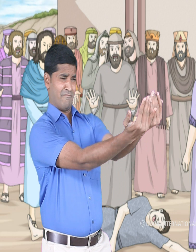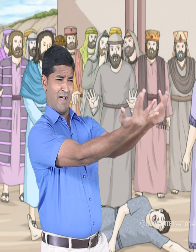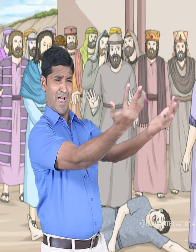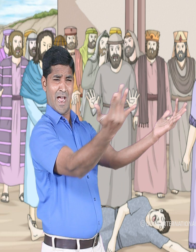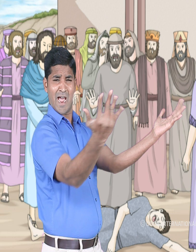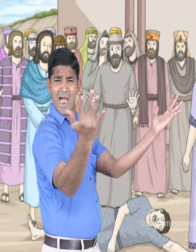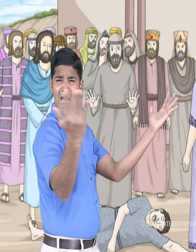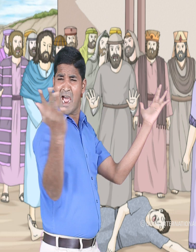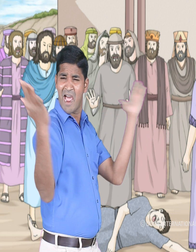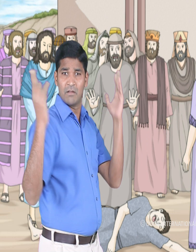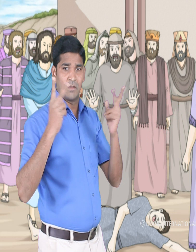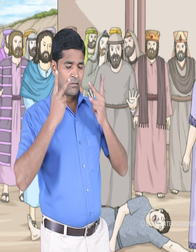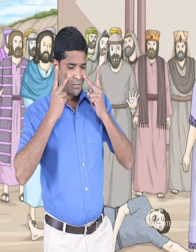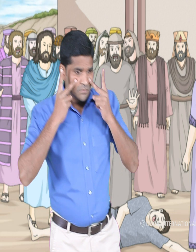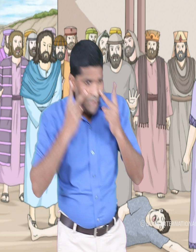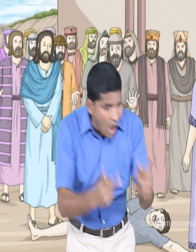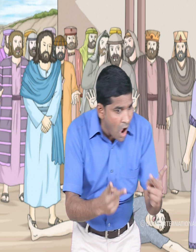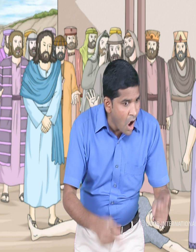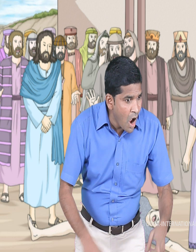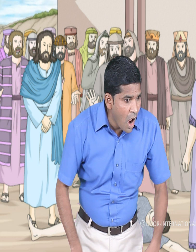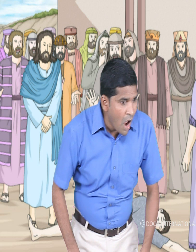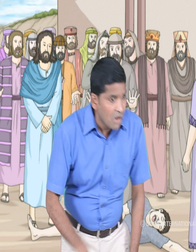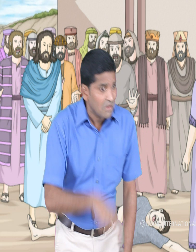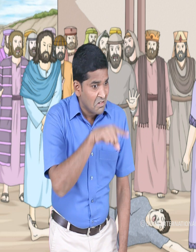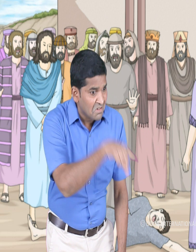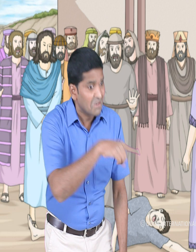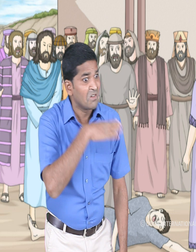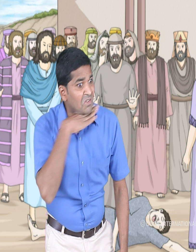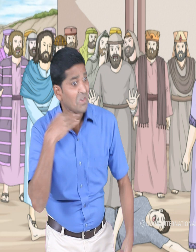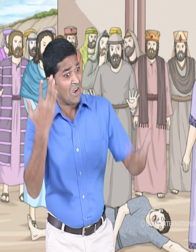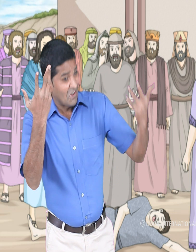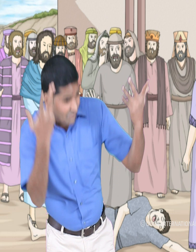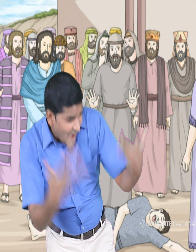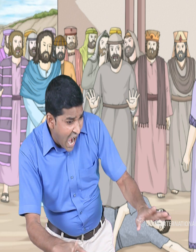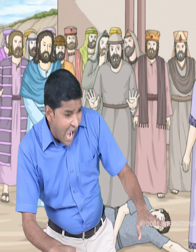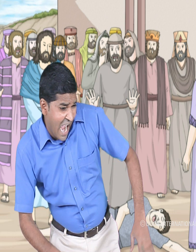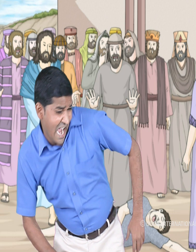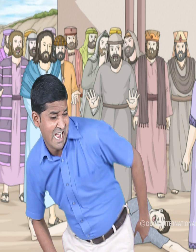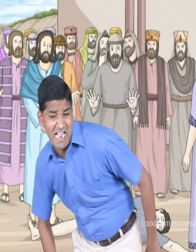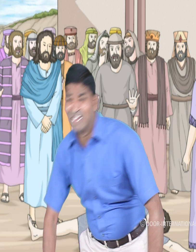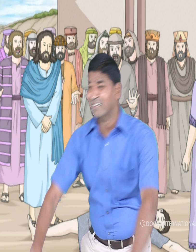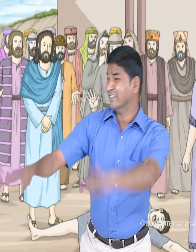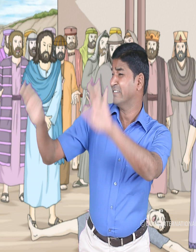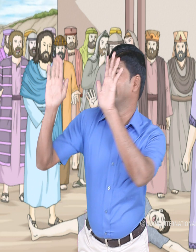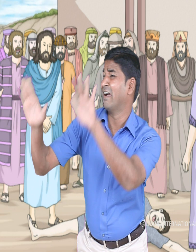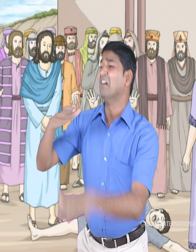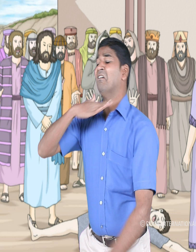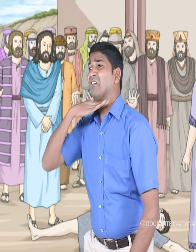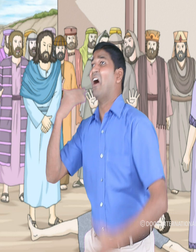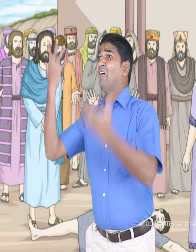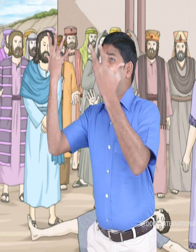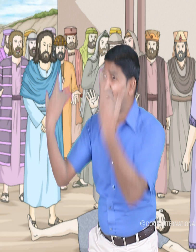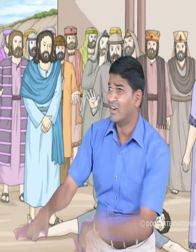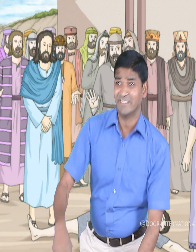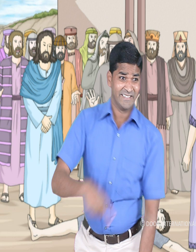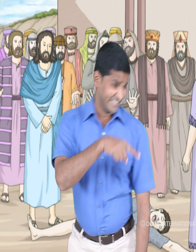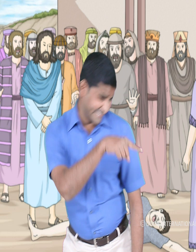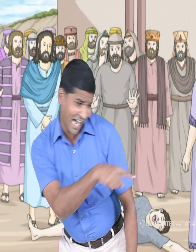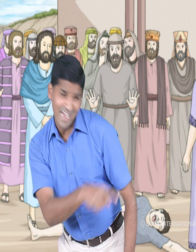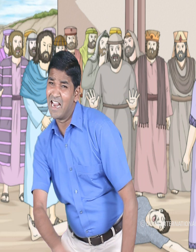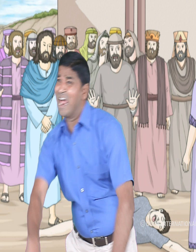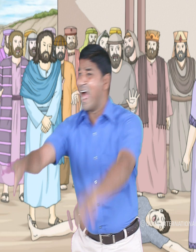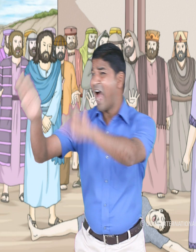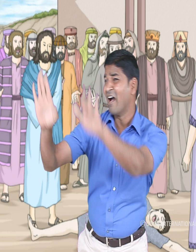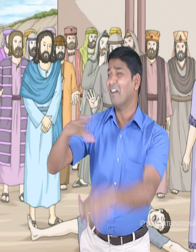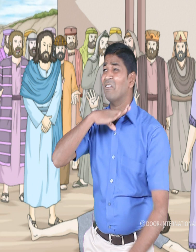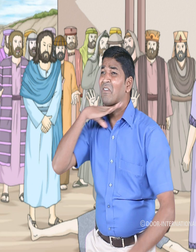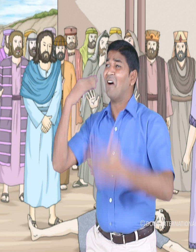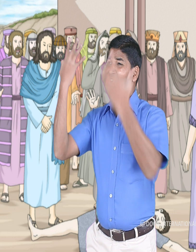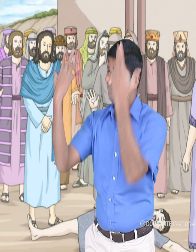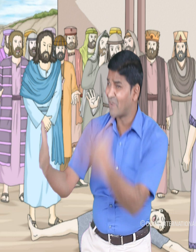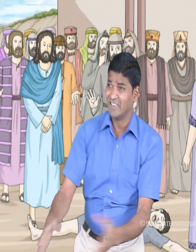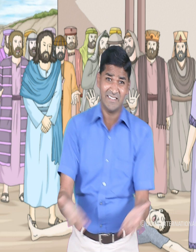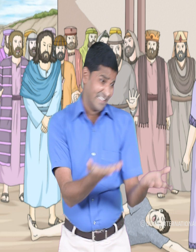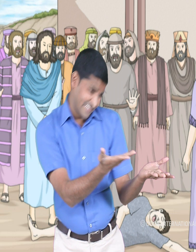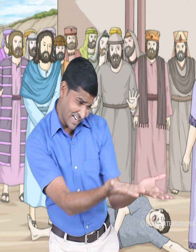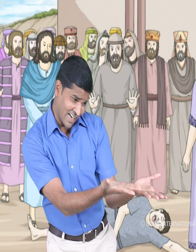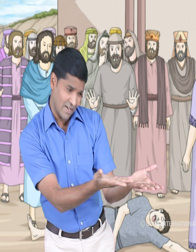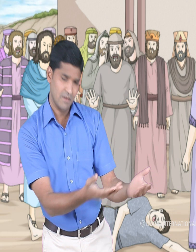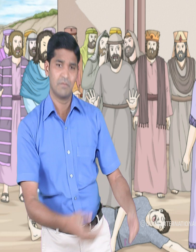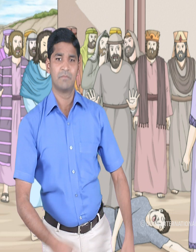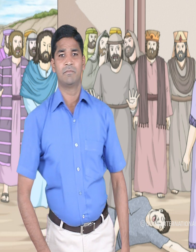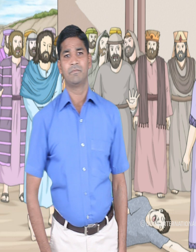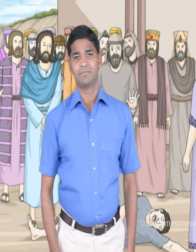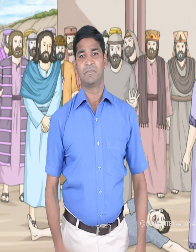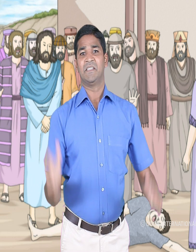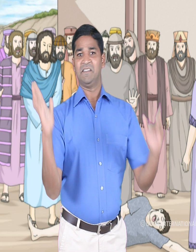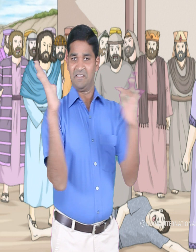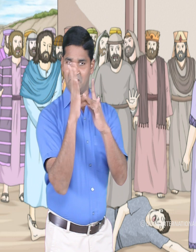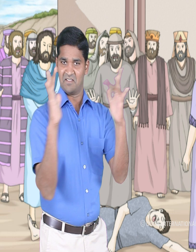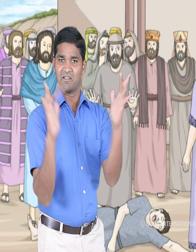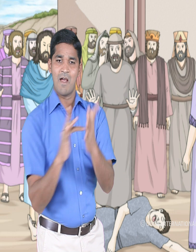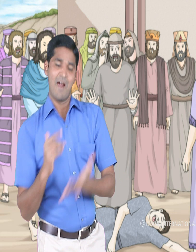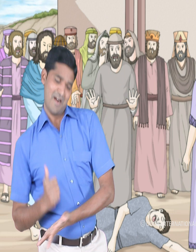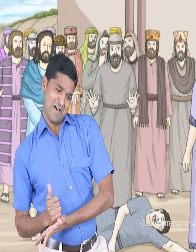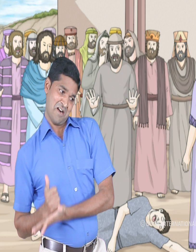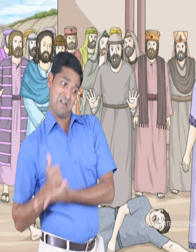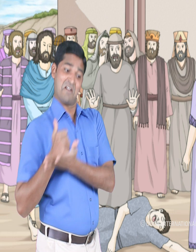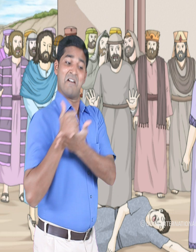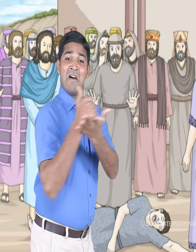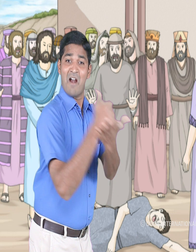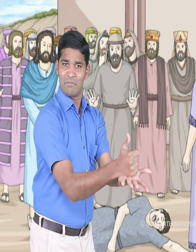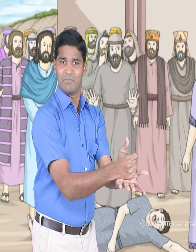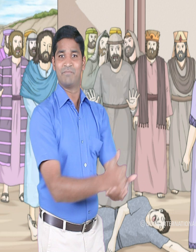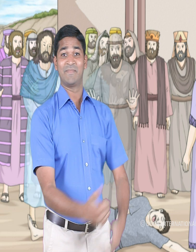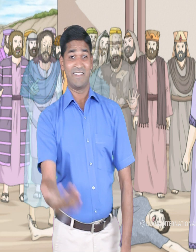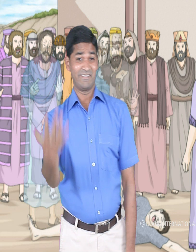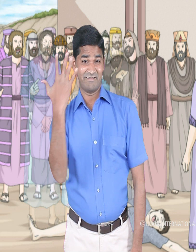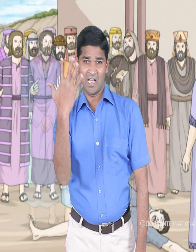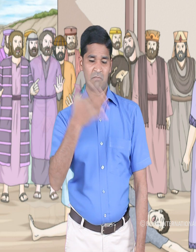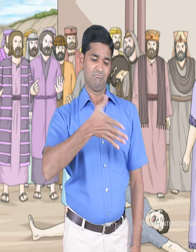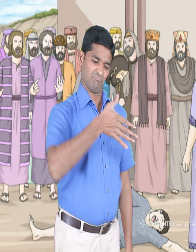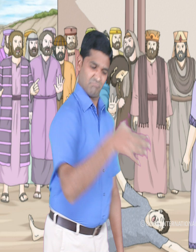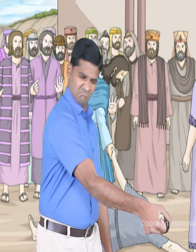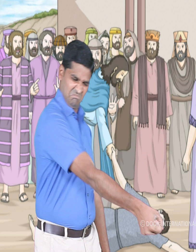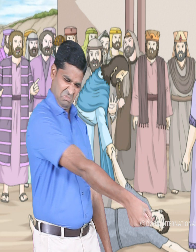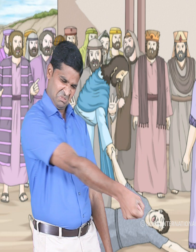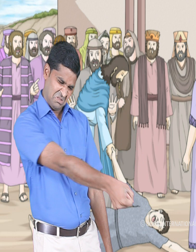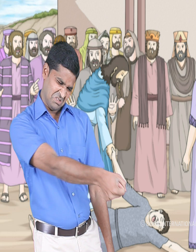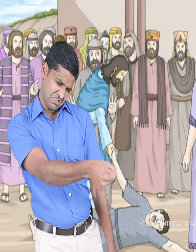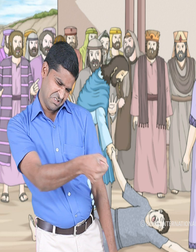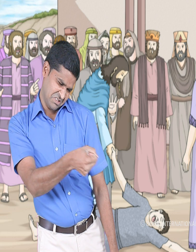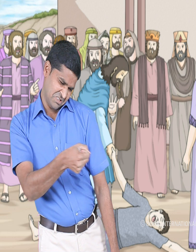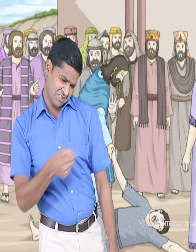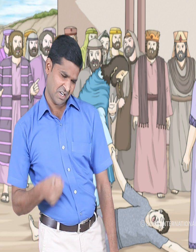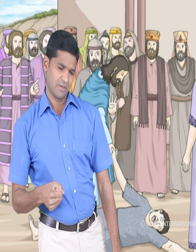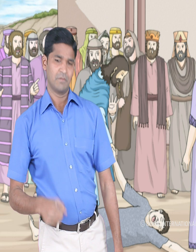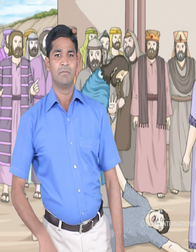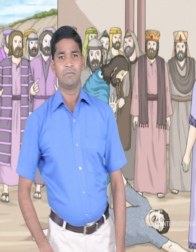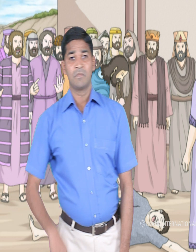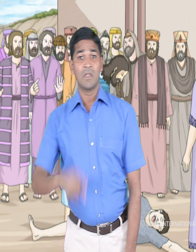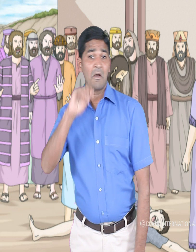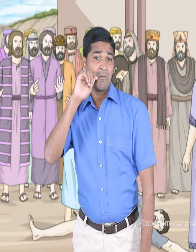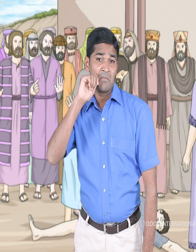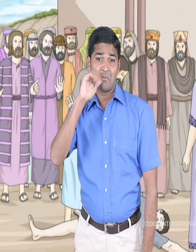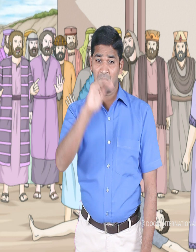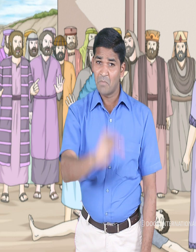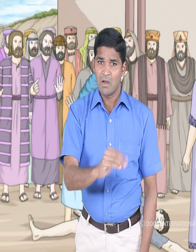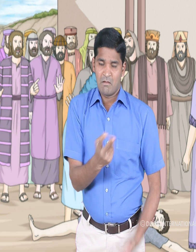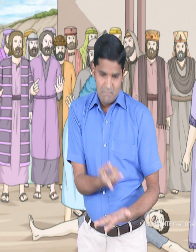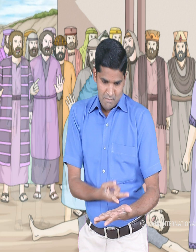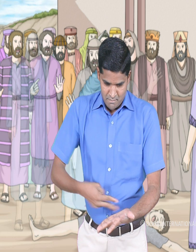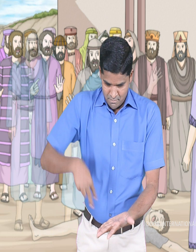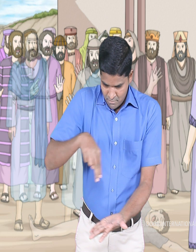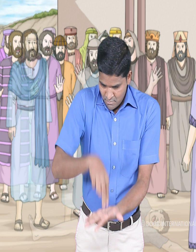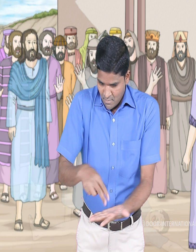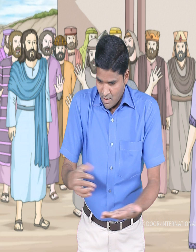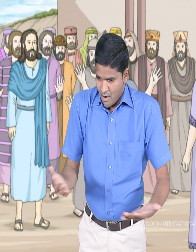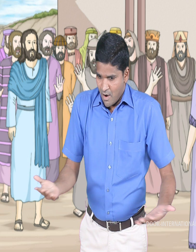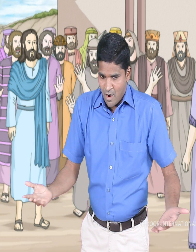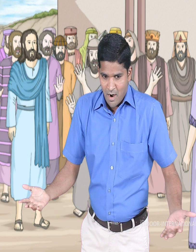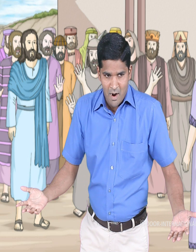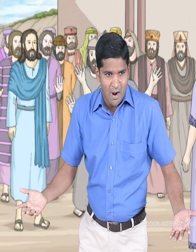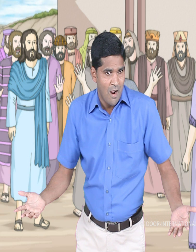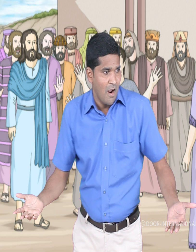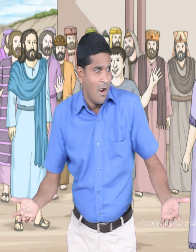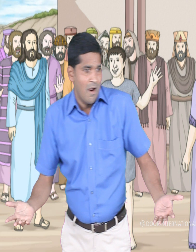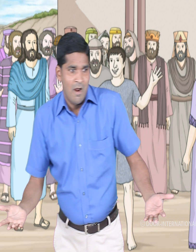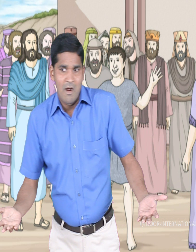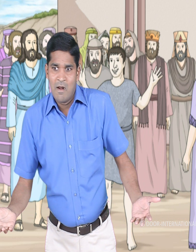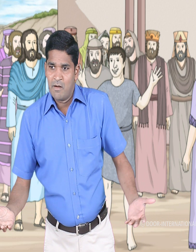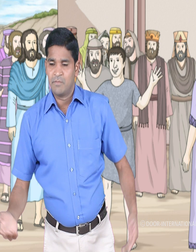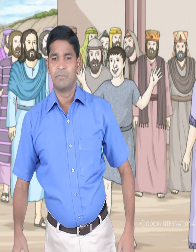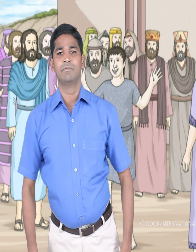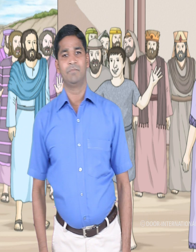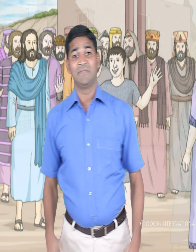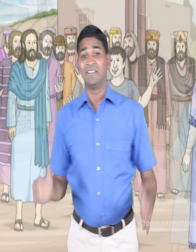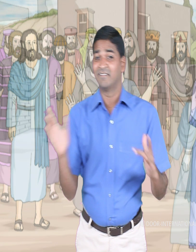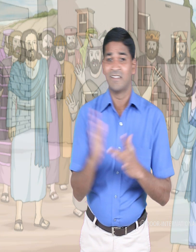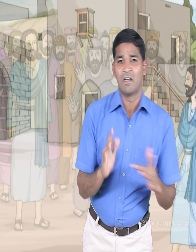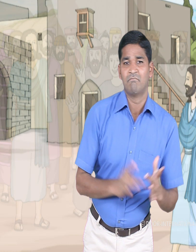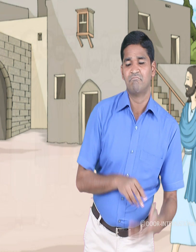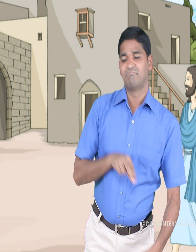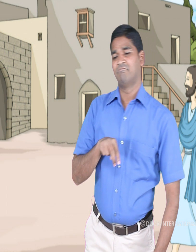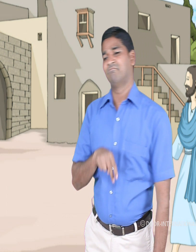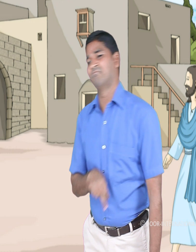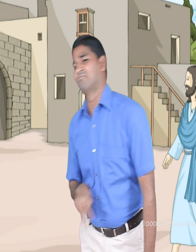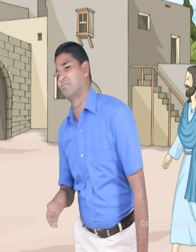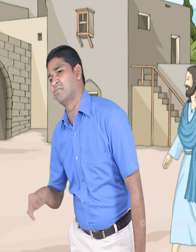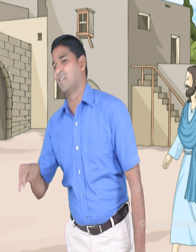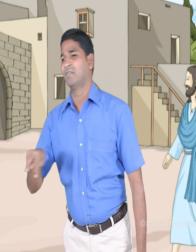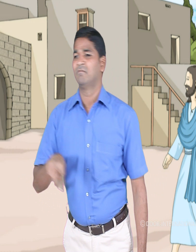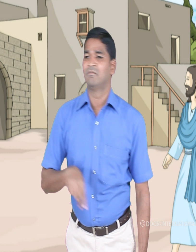But Jesus took him by the hand and helped him to his feet, and he stood up.